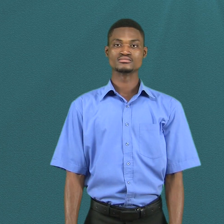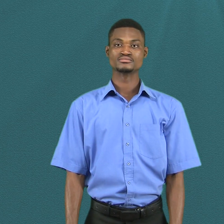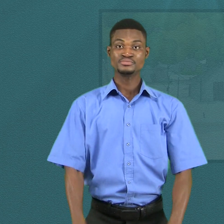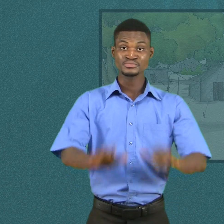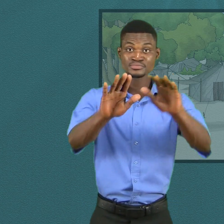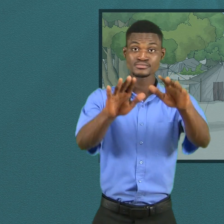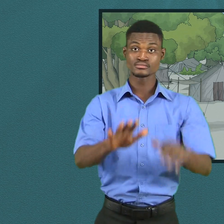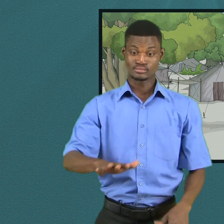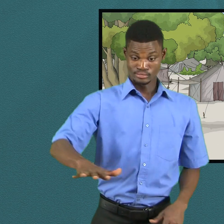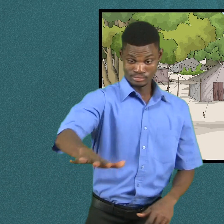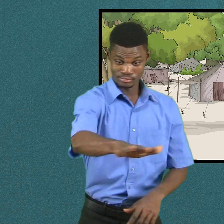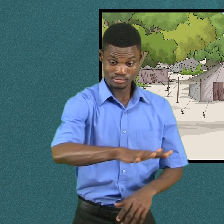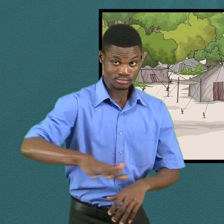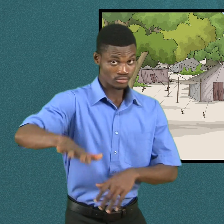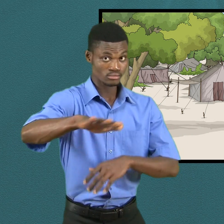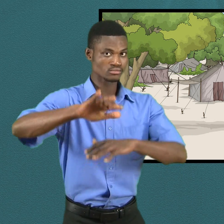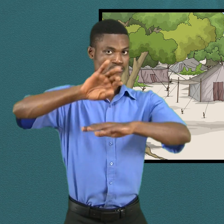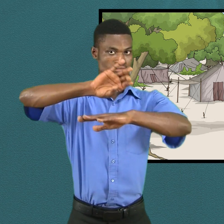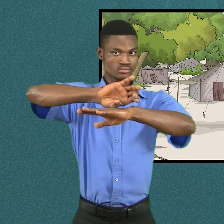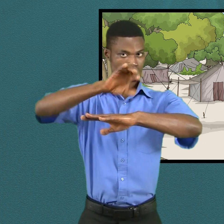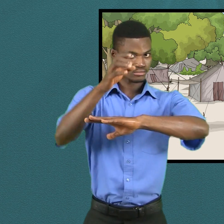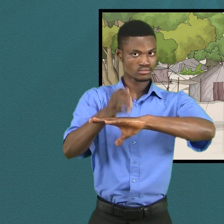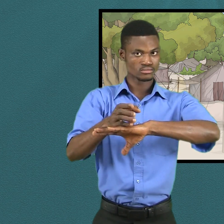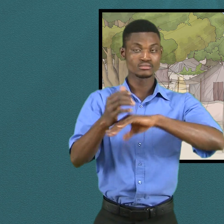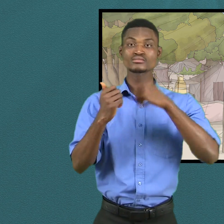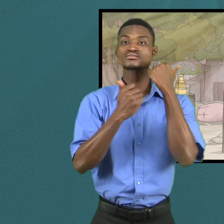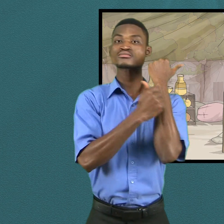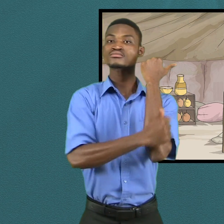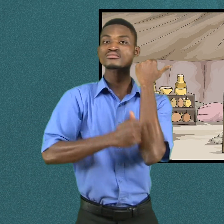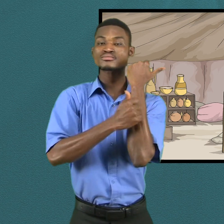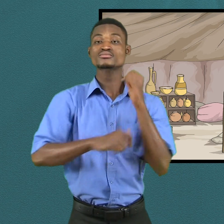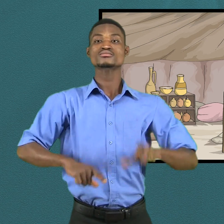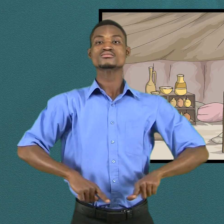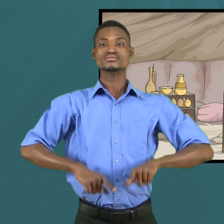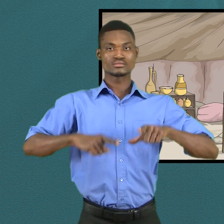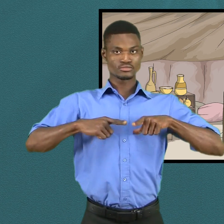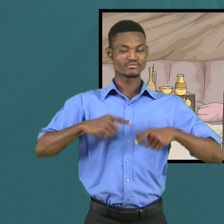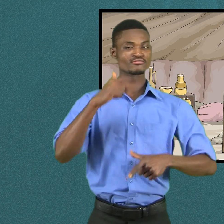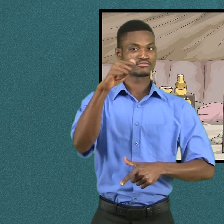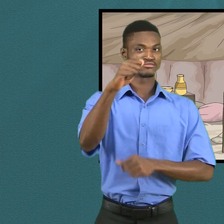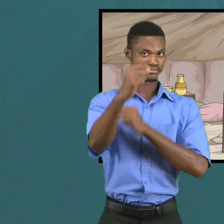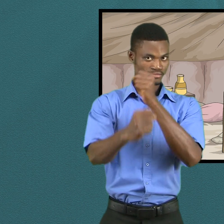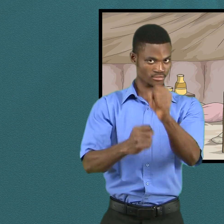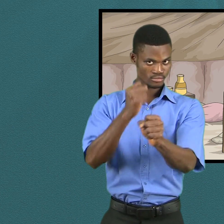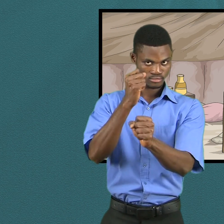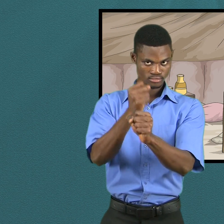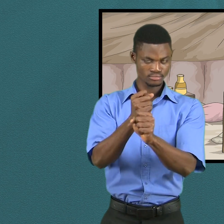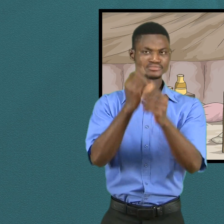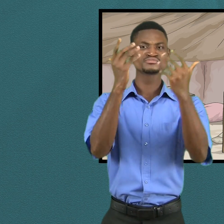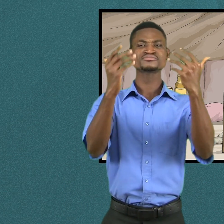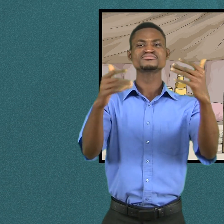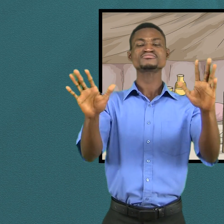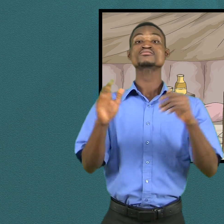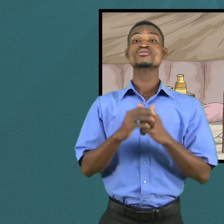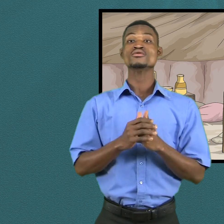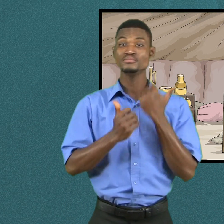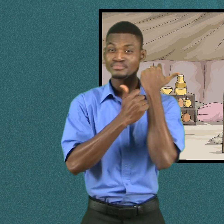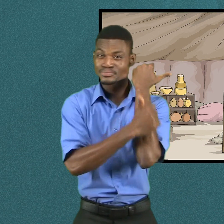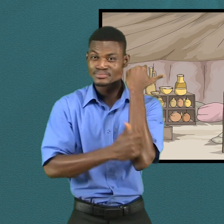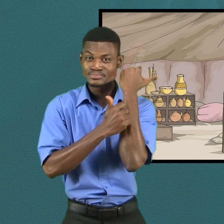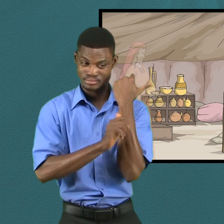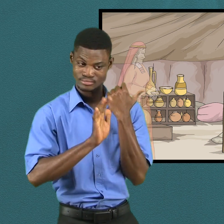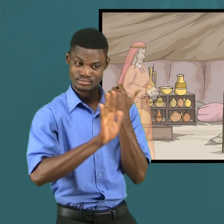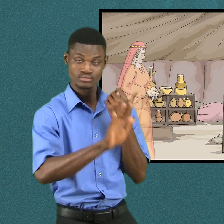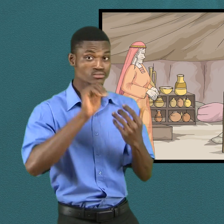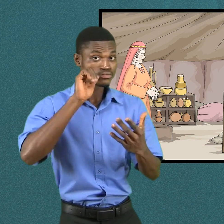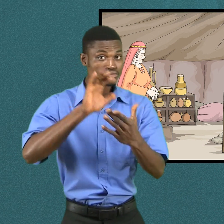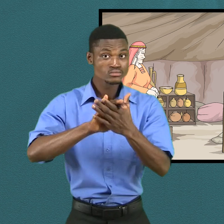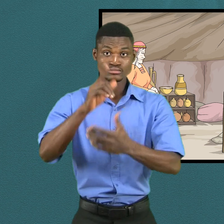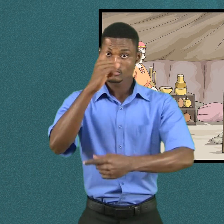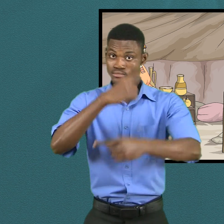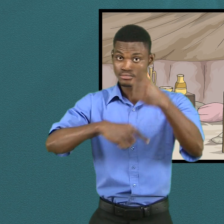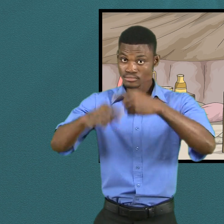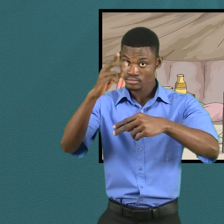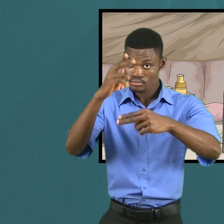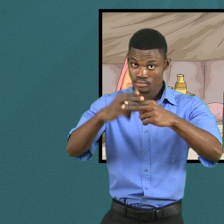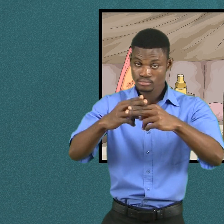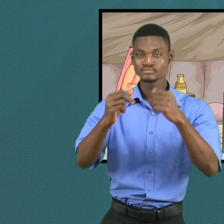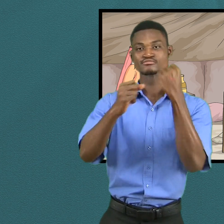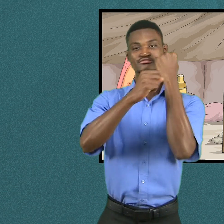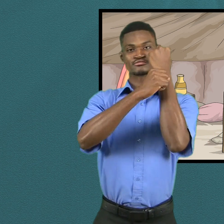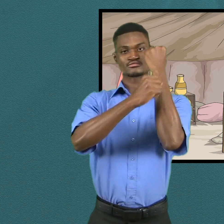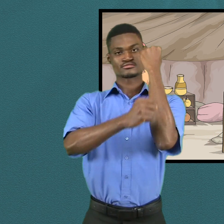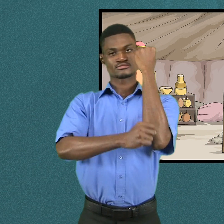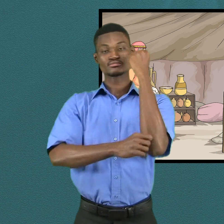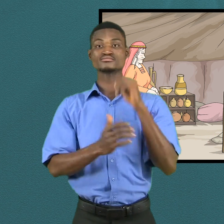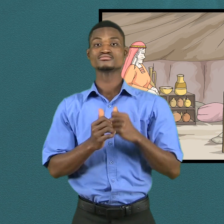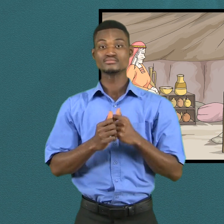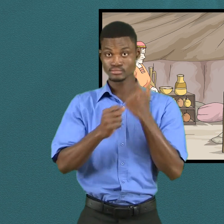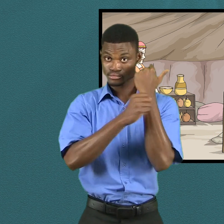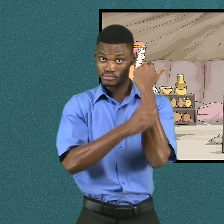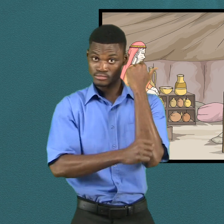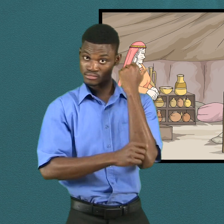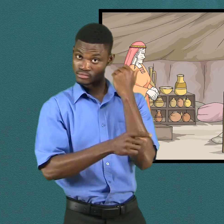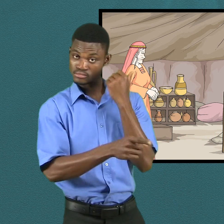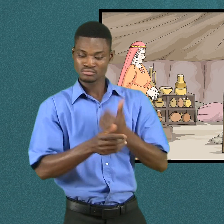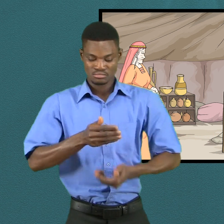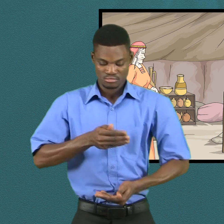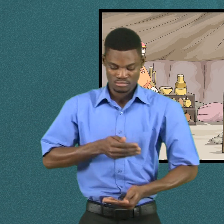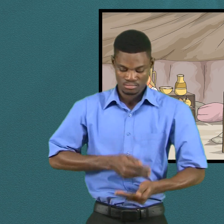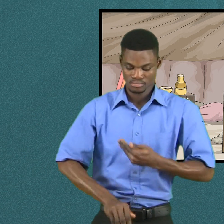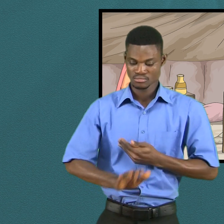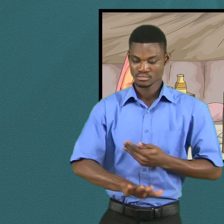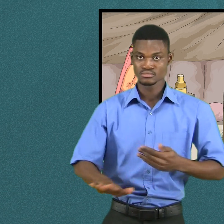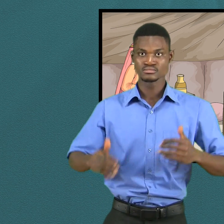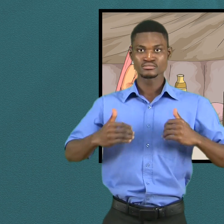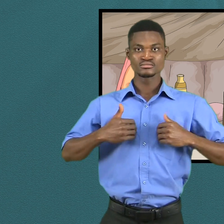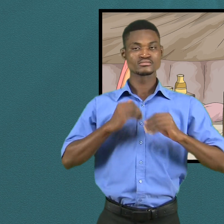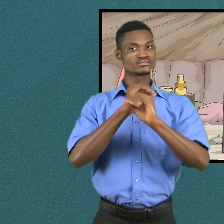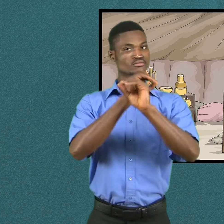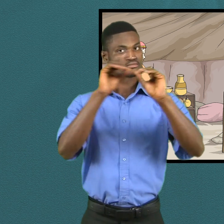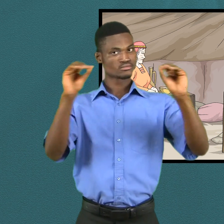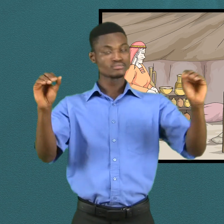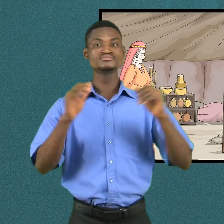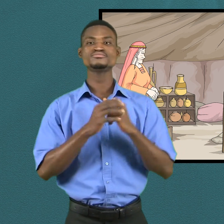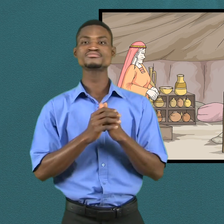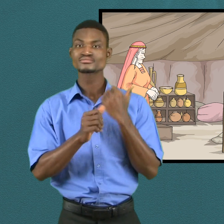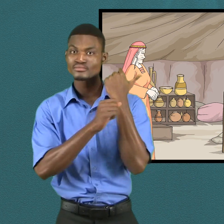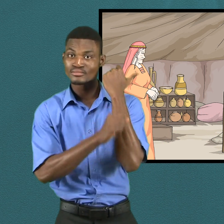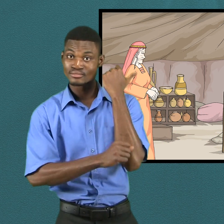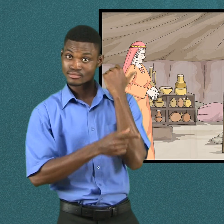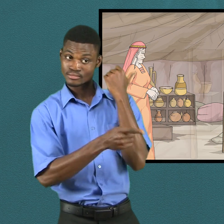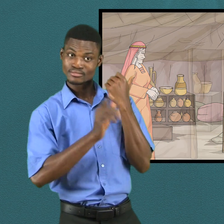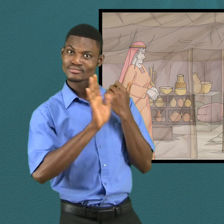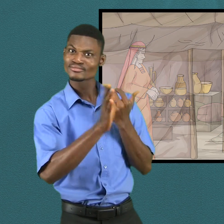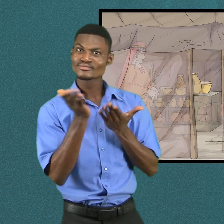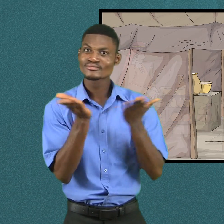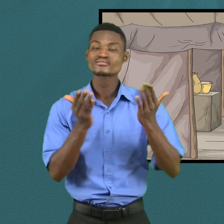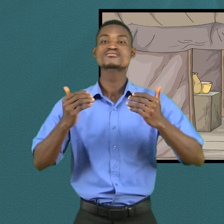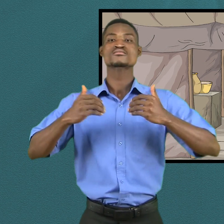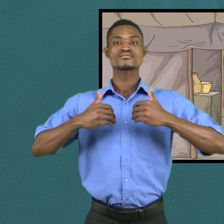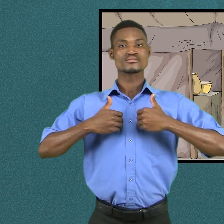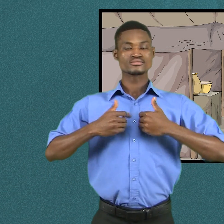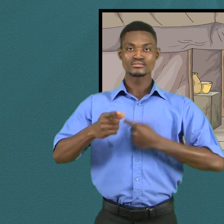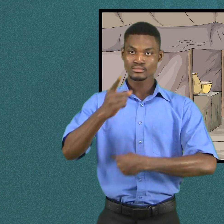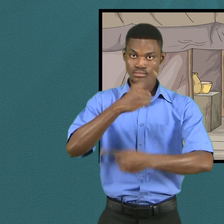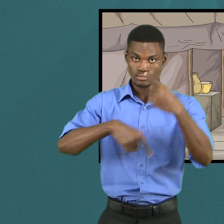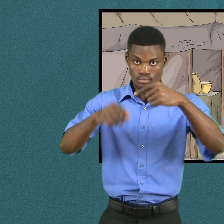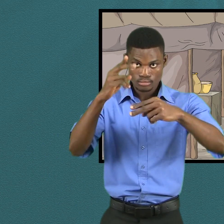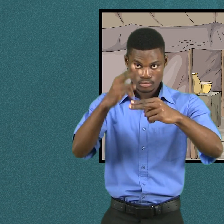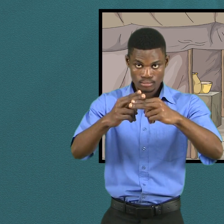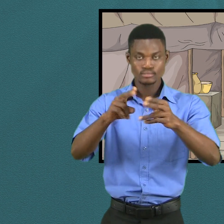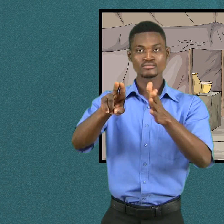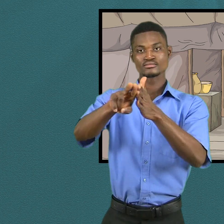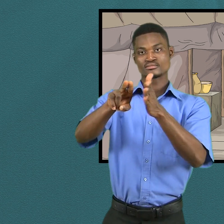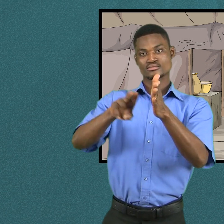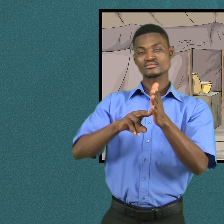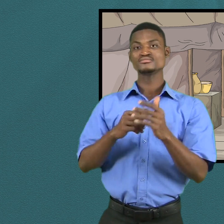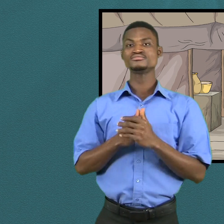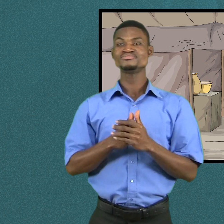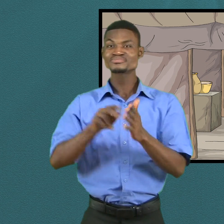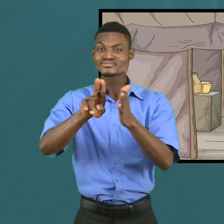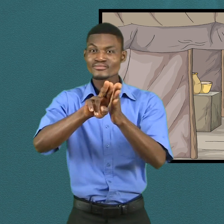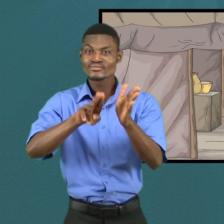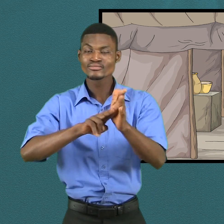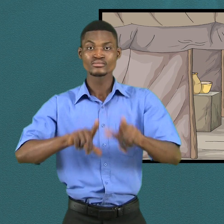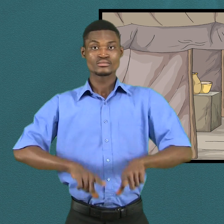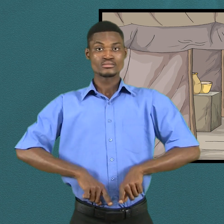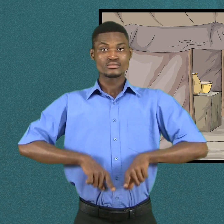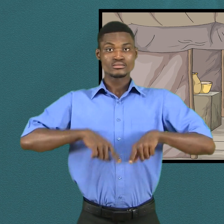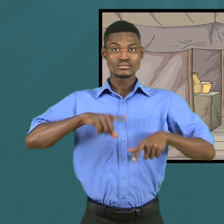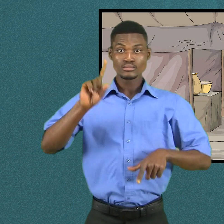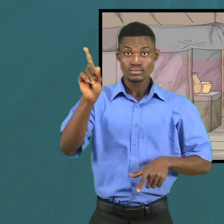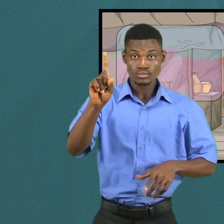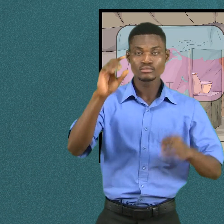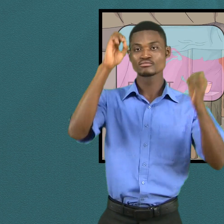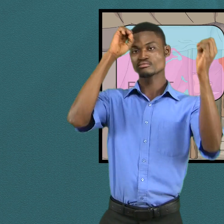Now Abram’s wife Sarai had borne him no children, but she had an Egyptian maidservant named Hagar.